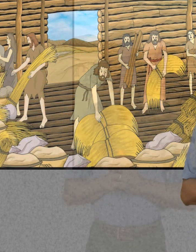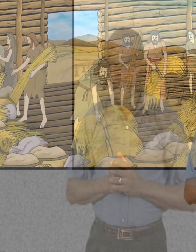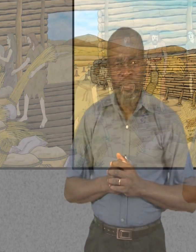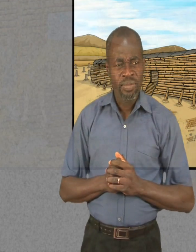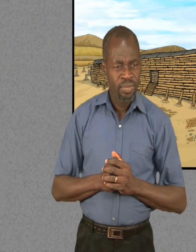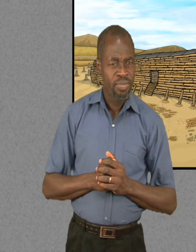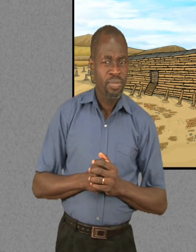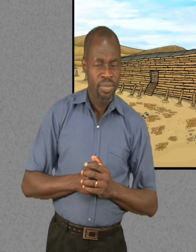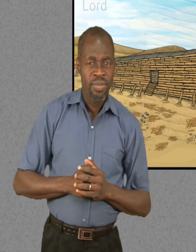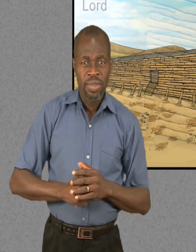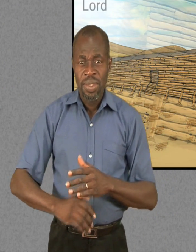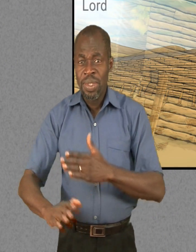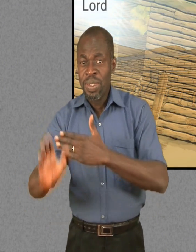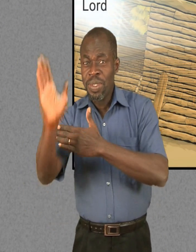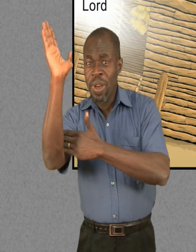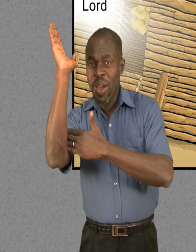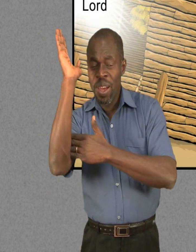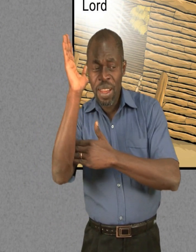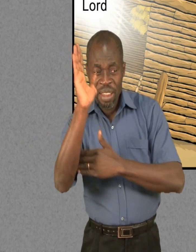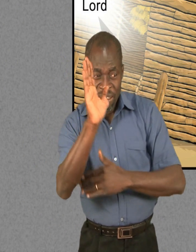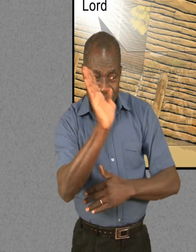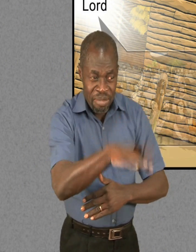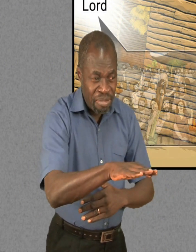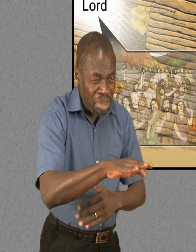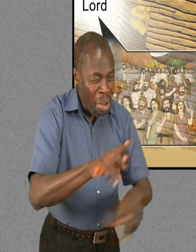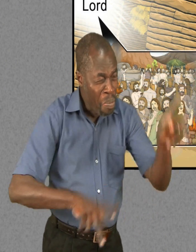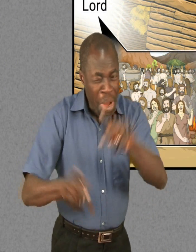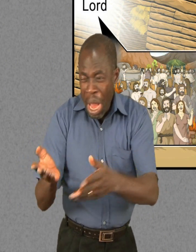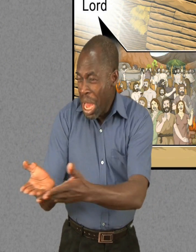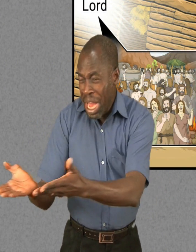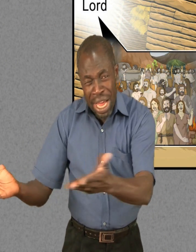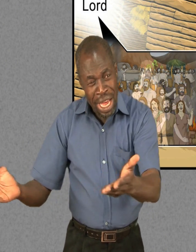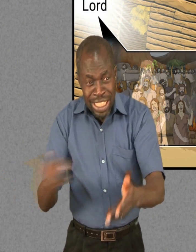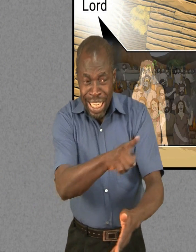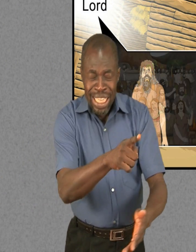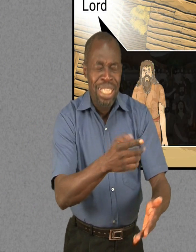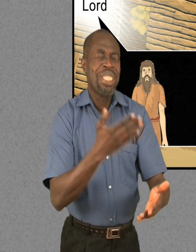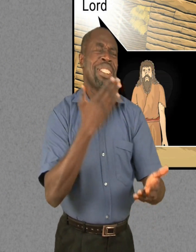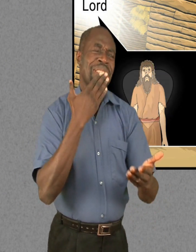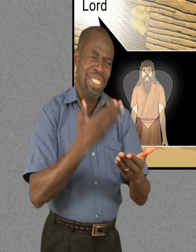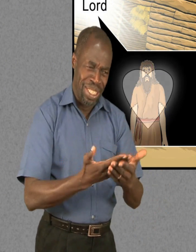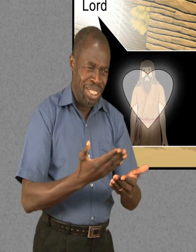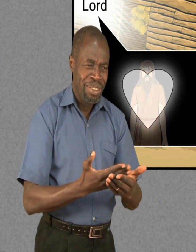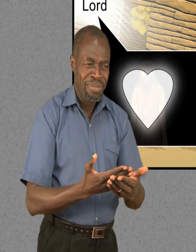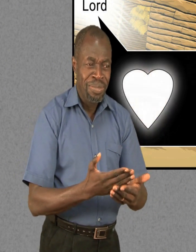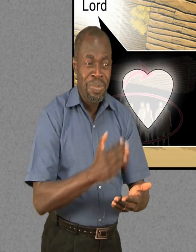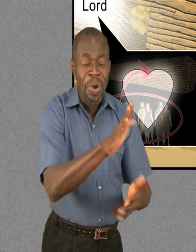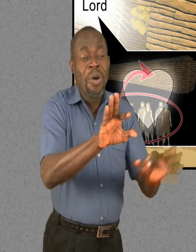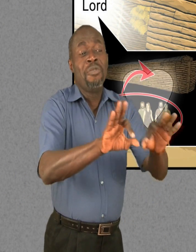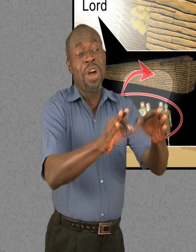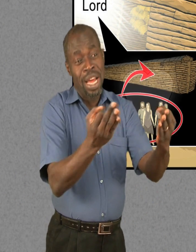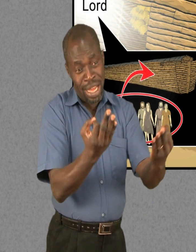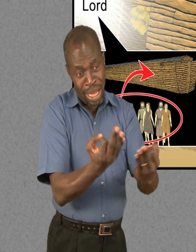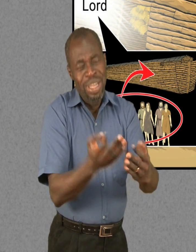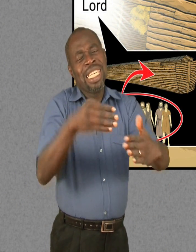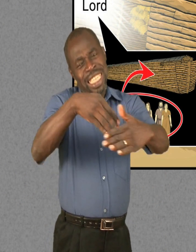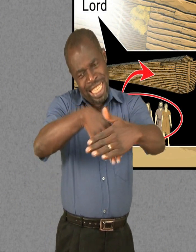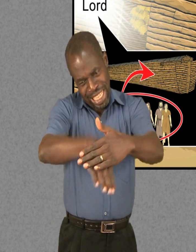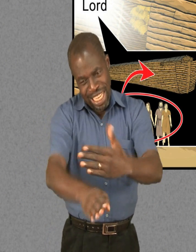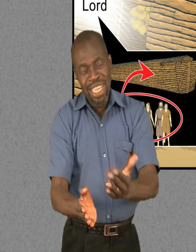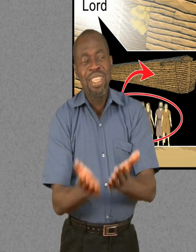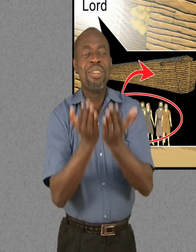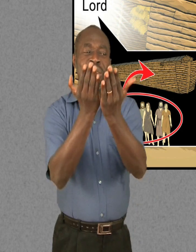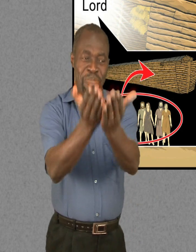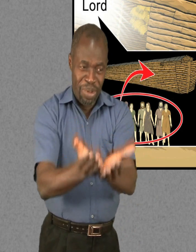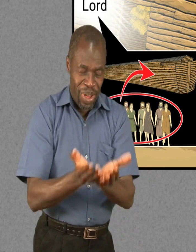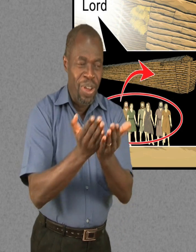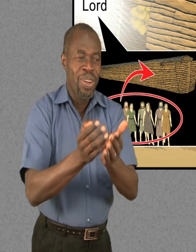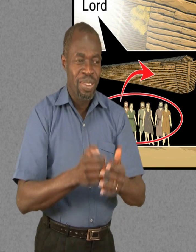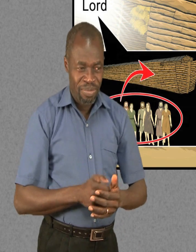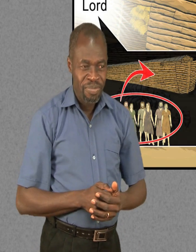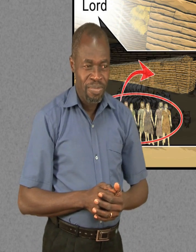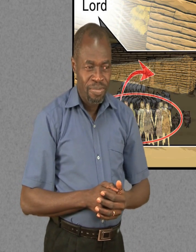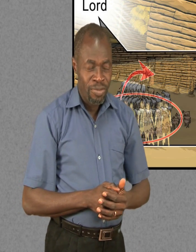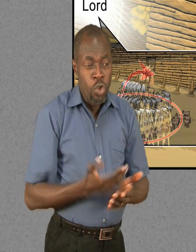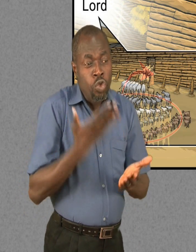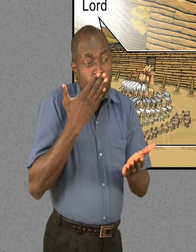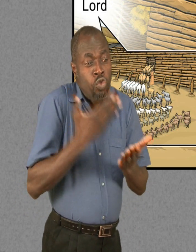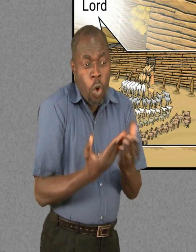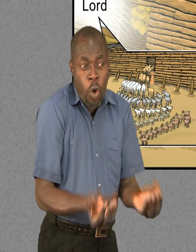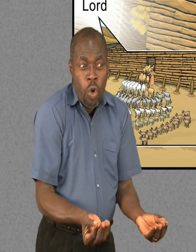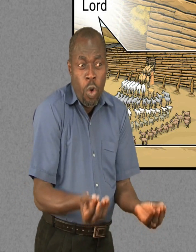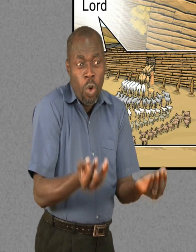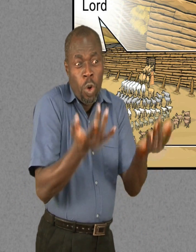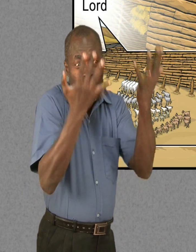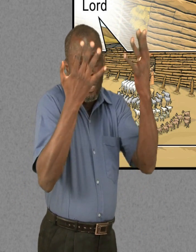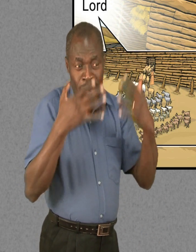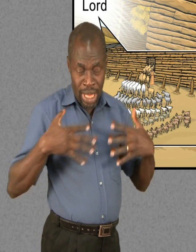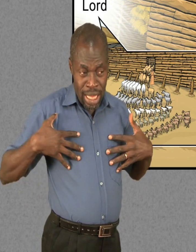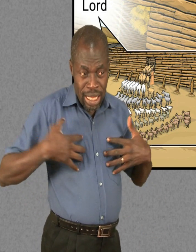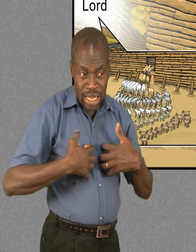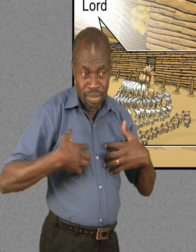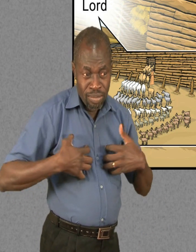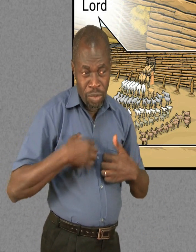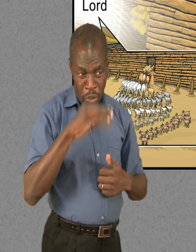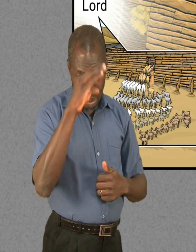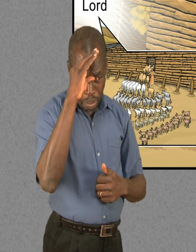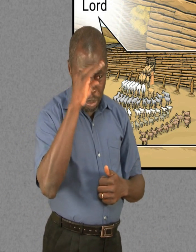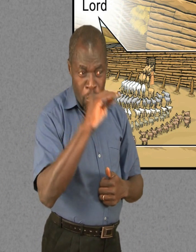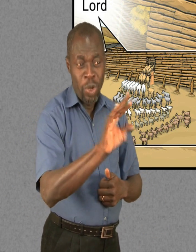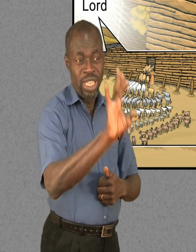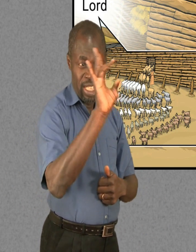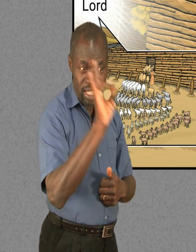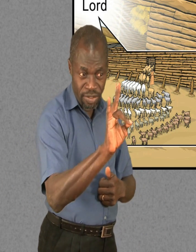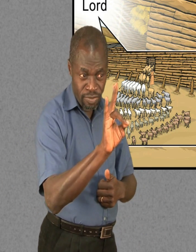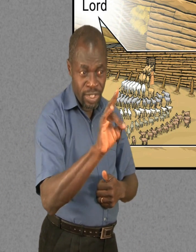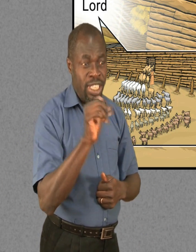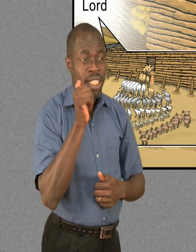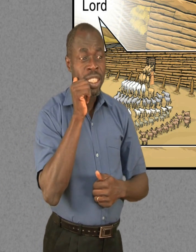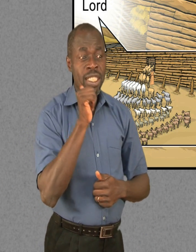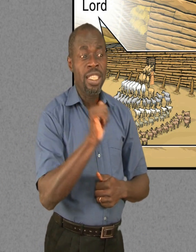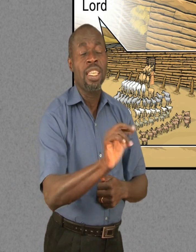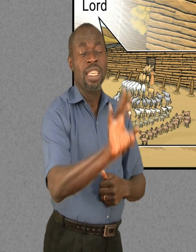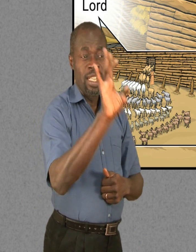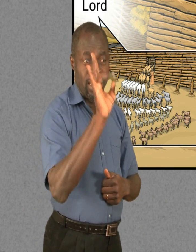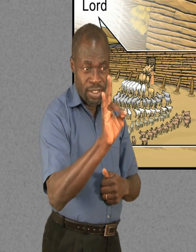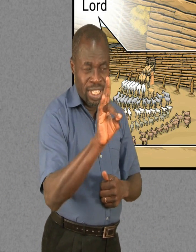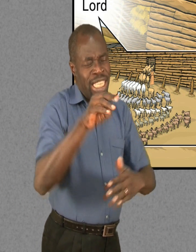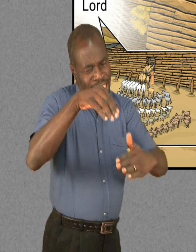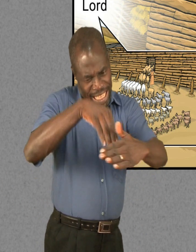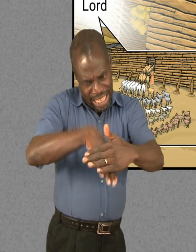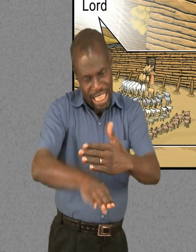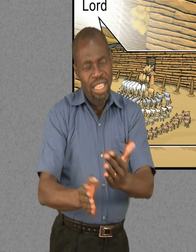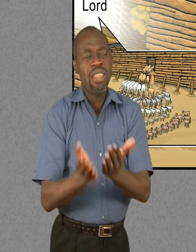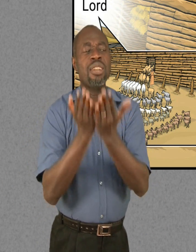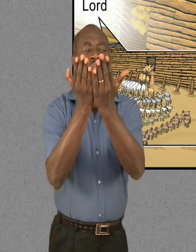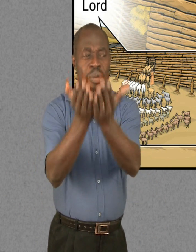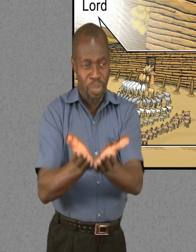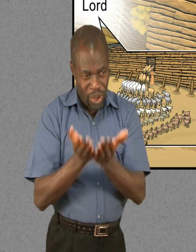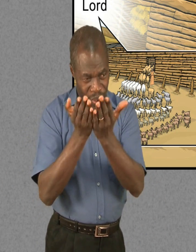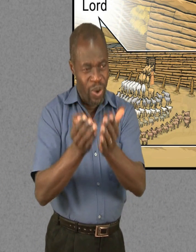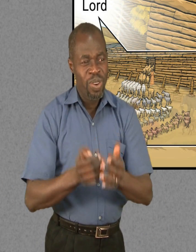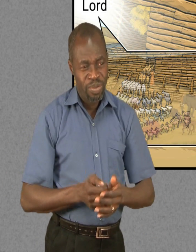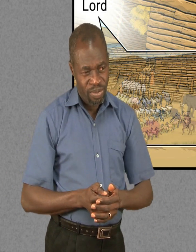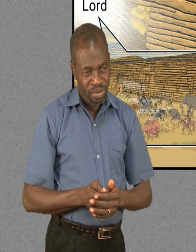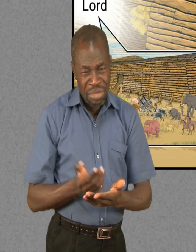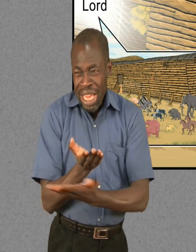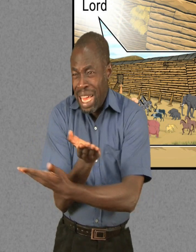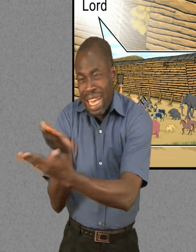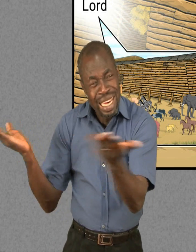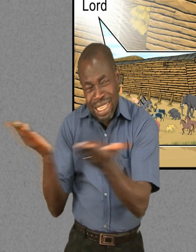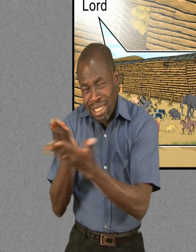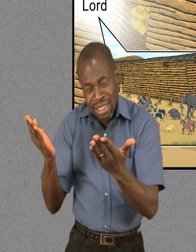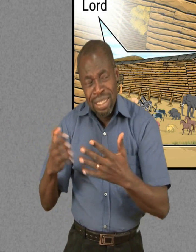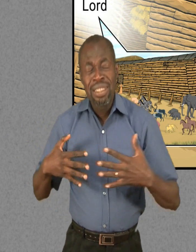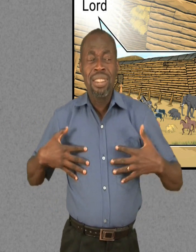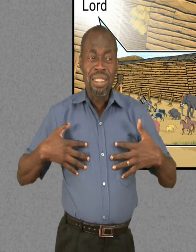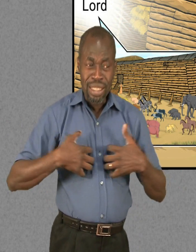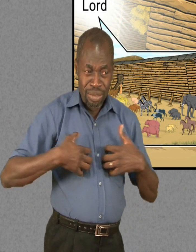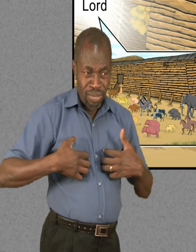Then the LORD said to Noah, “Go into the ark, you and all your family, because I have found you righteous in this generation. You are to take with you seven pairs of every kind of clean animal, a male and its mate;